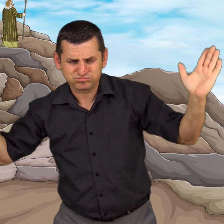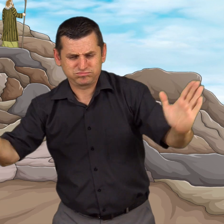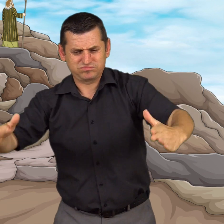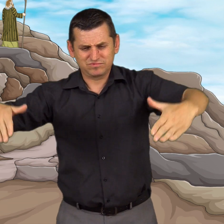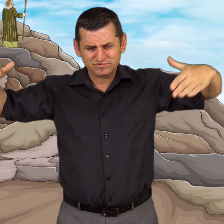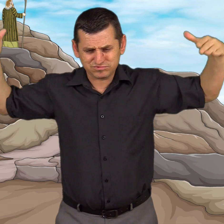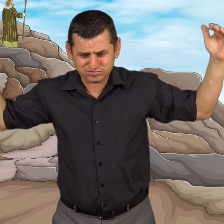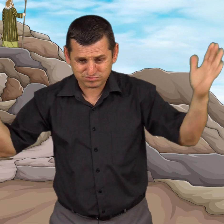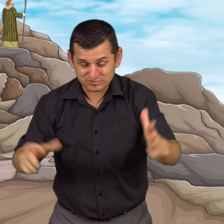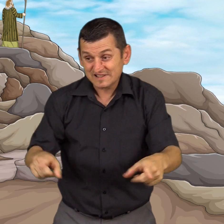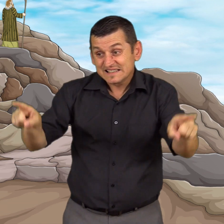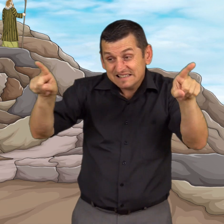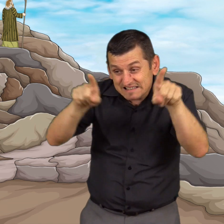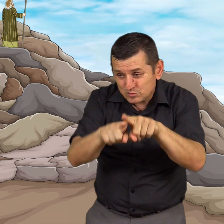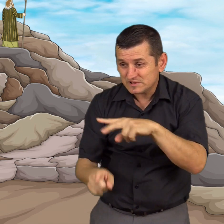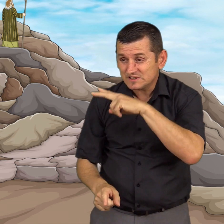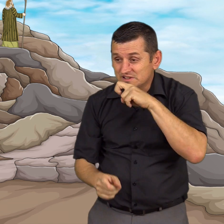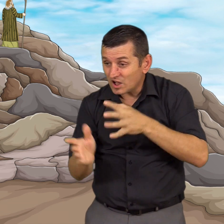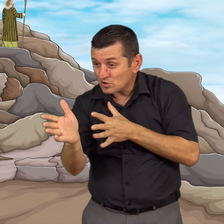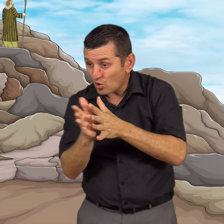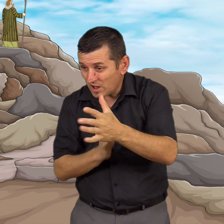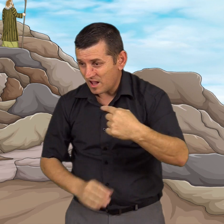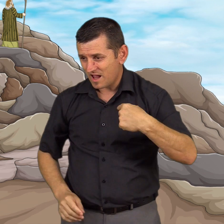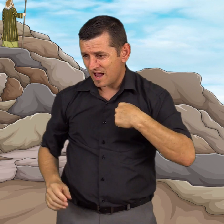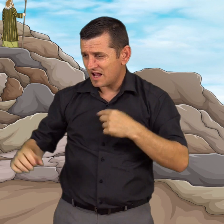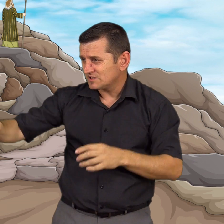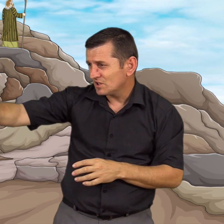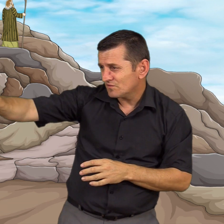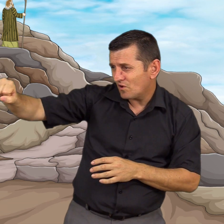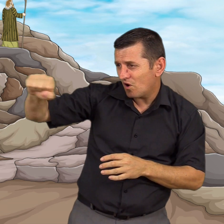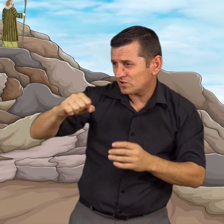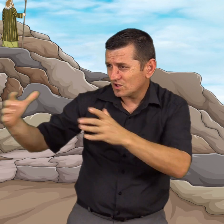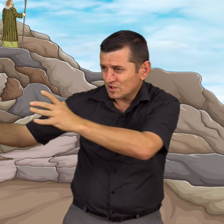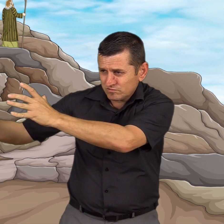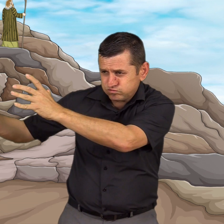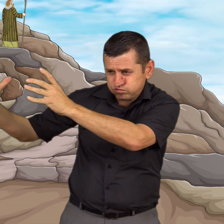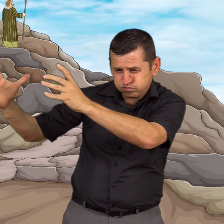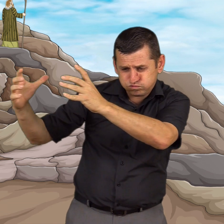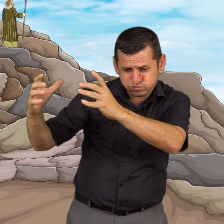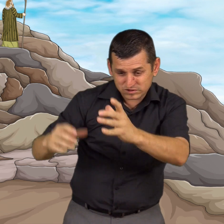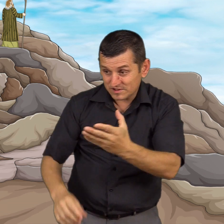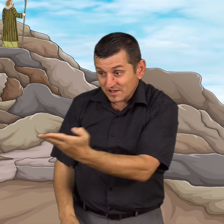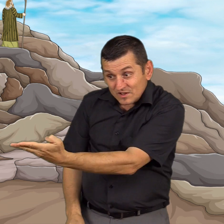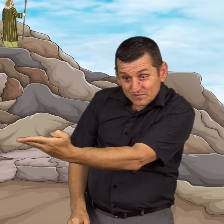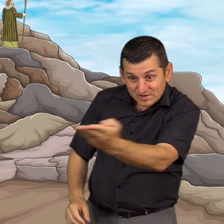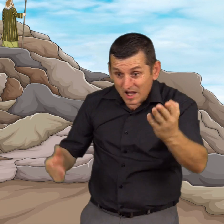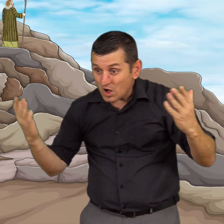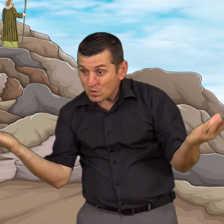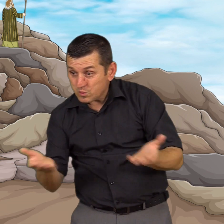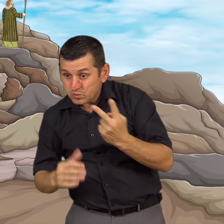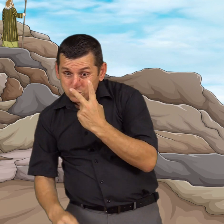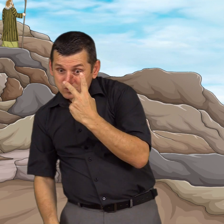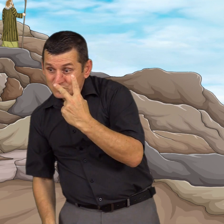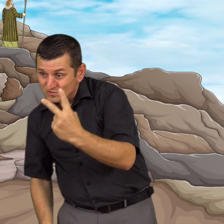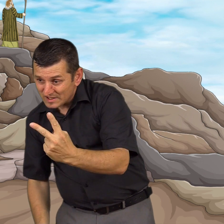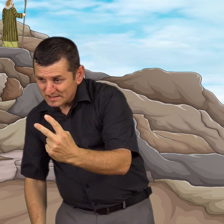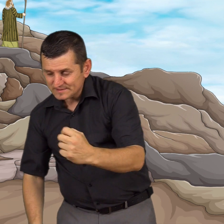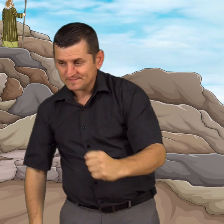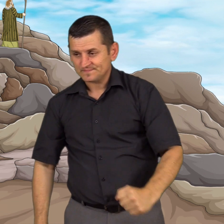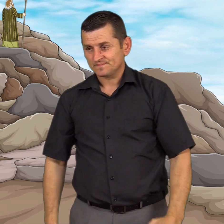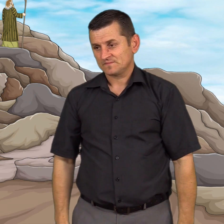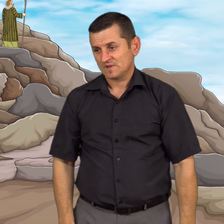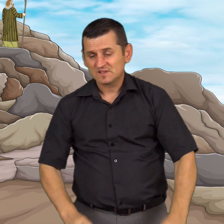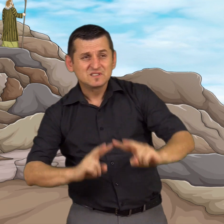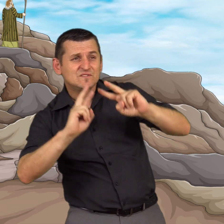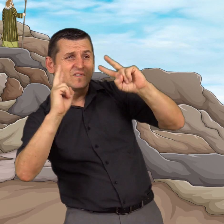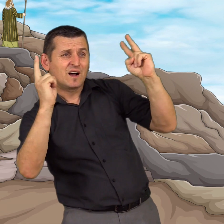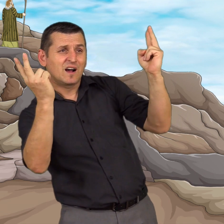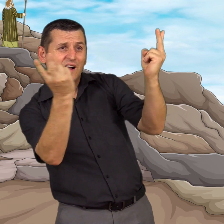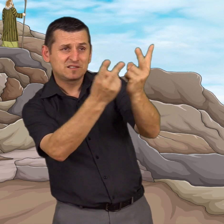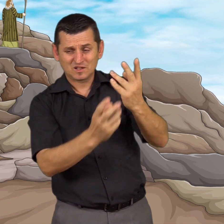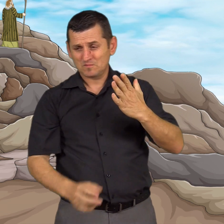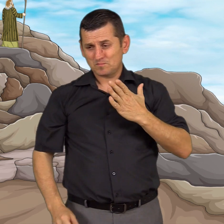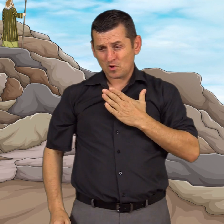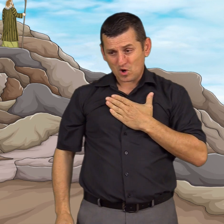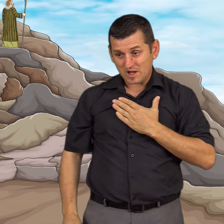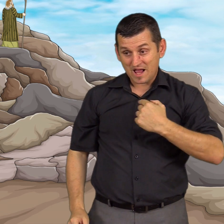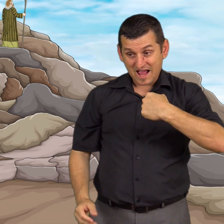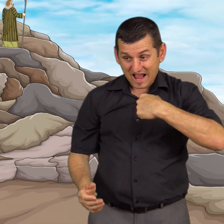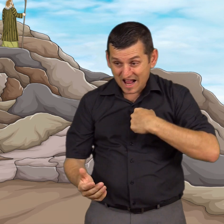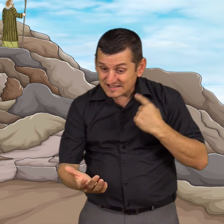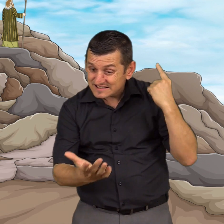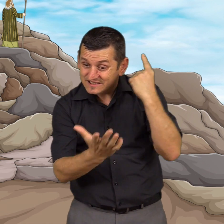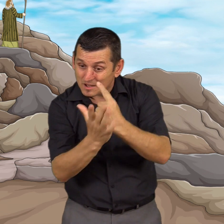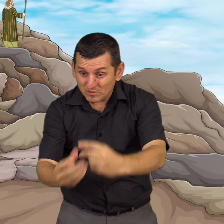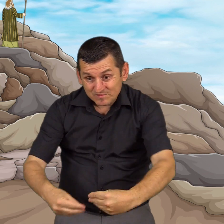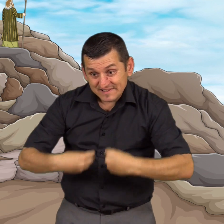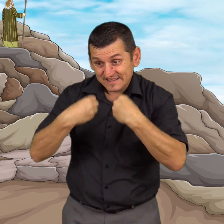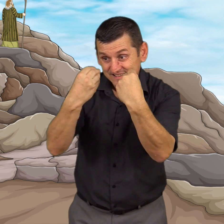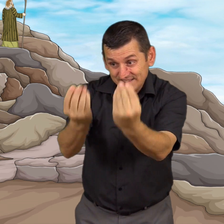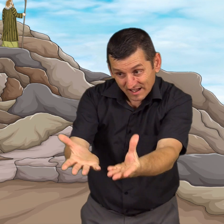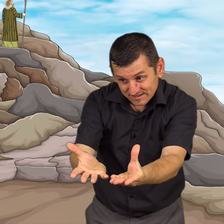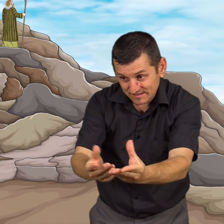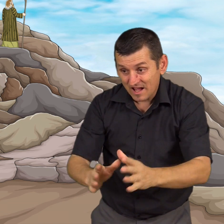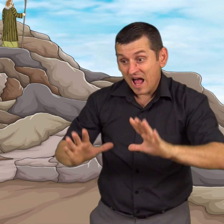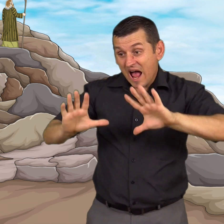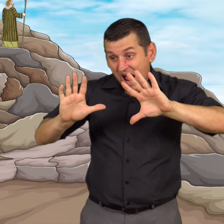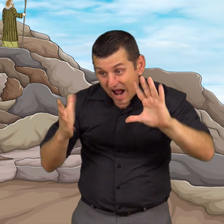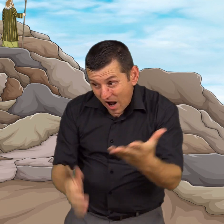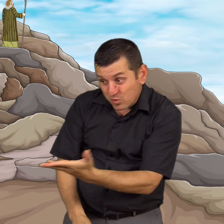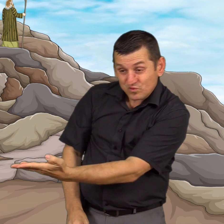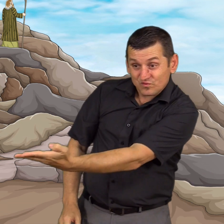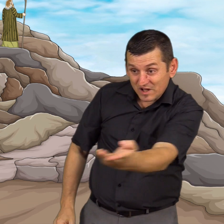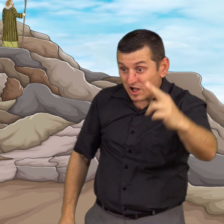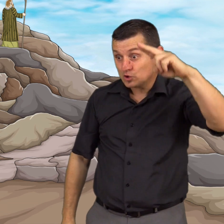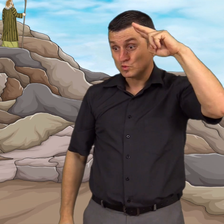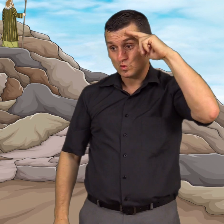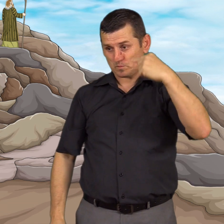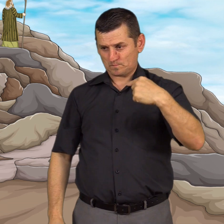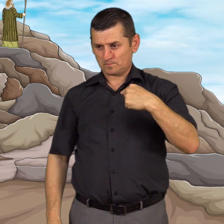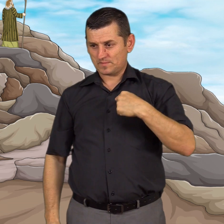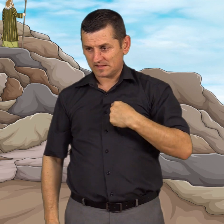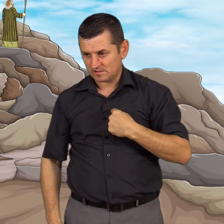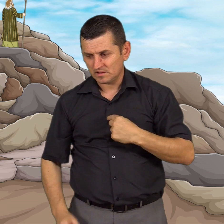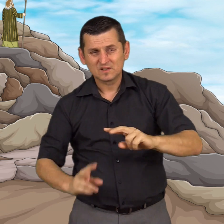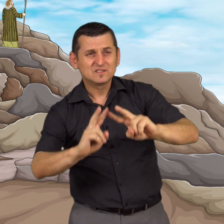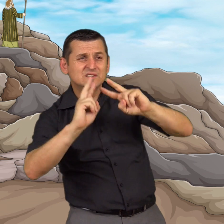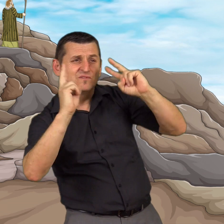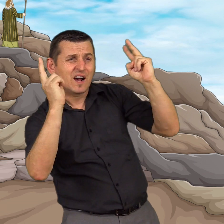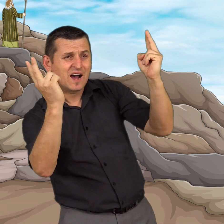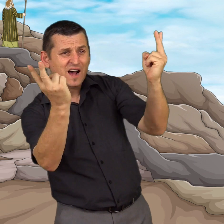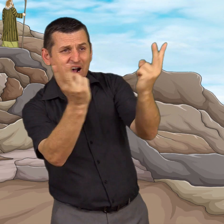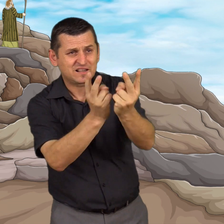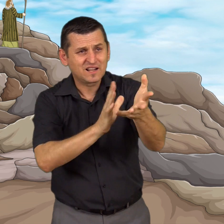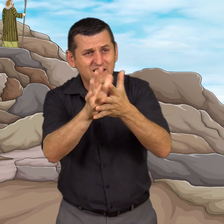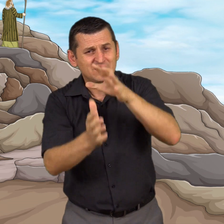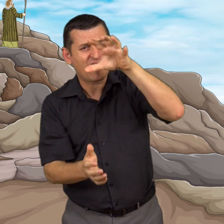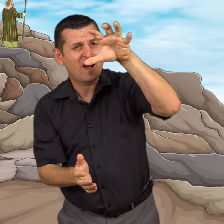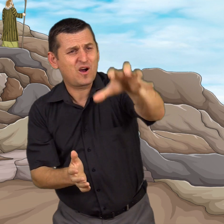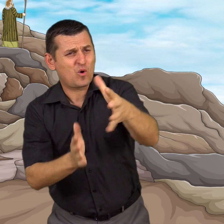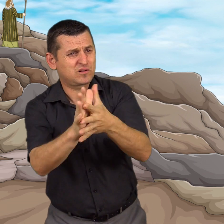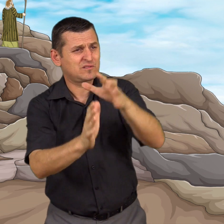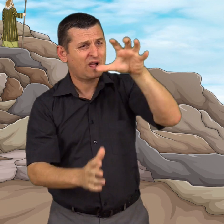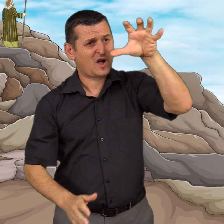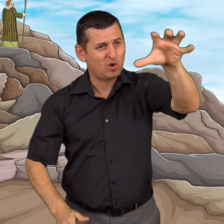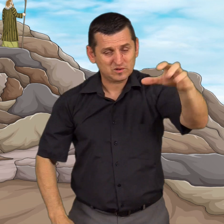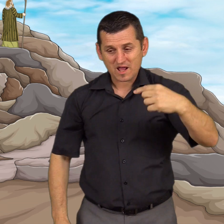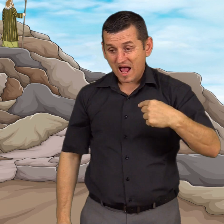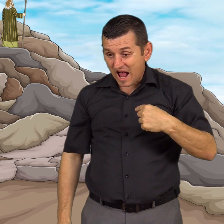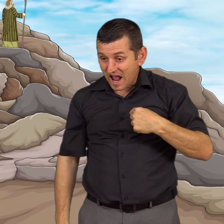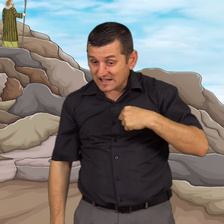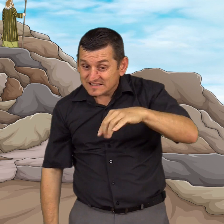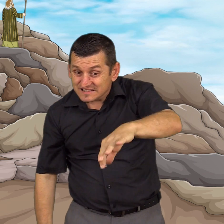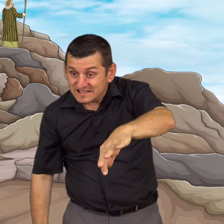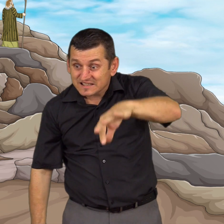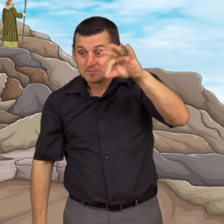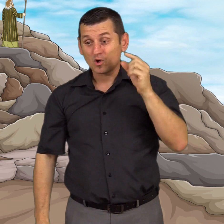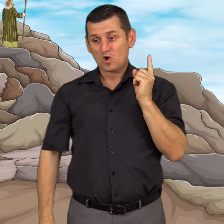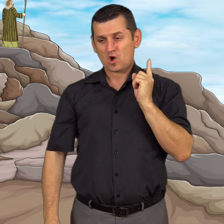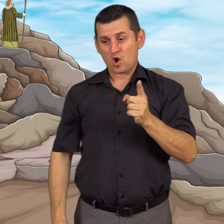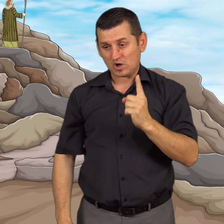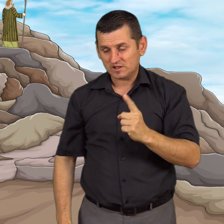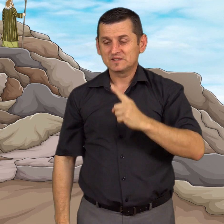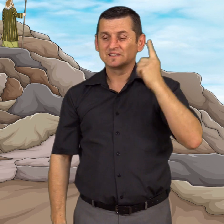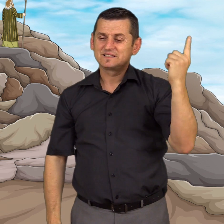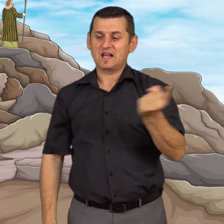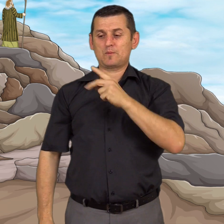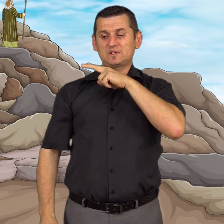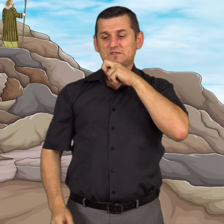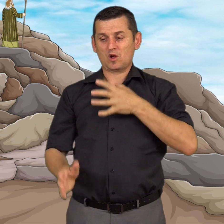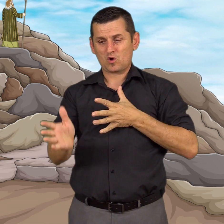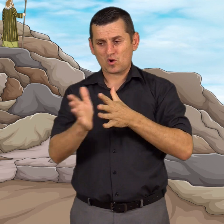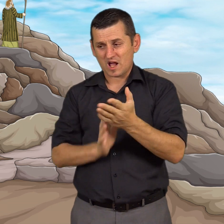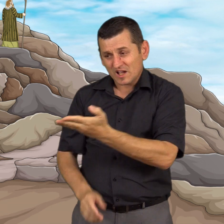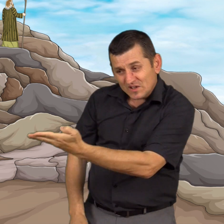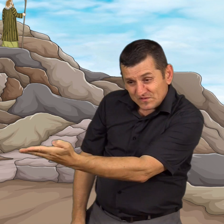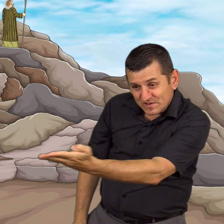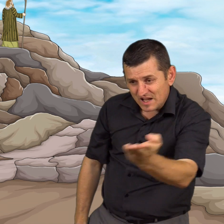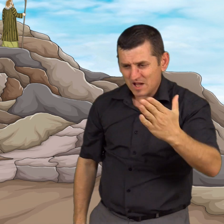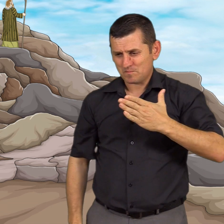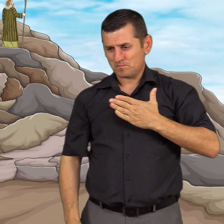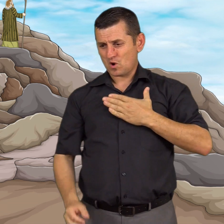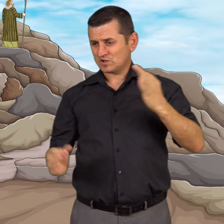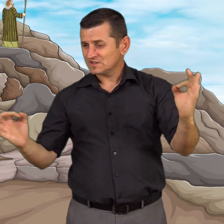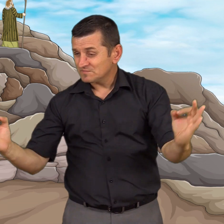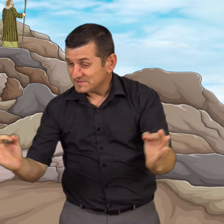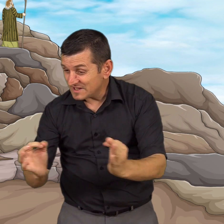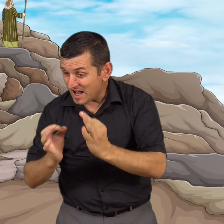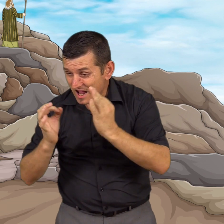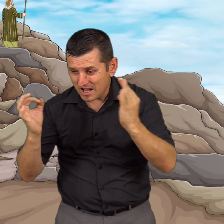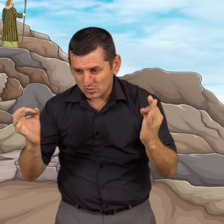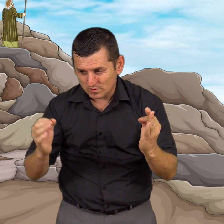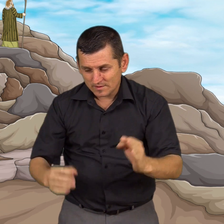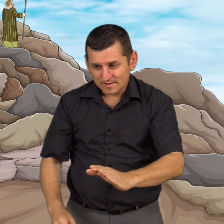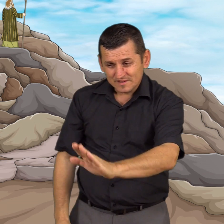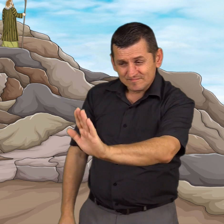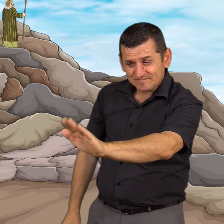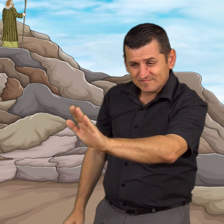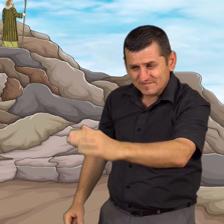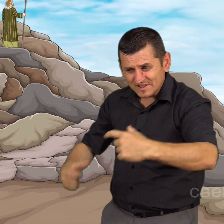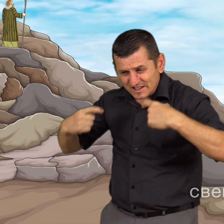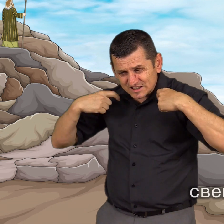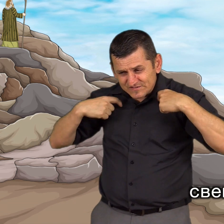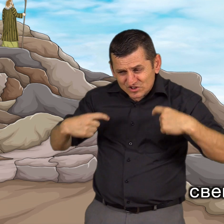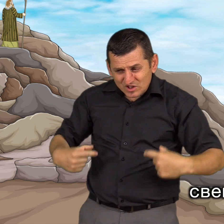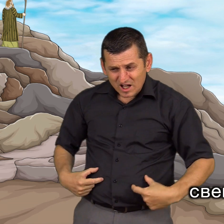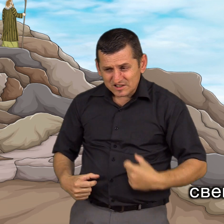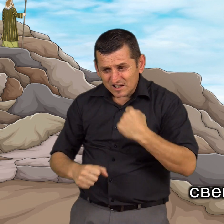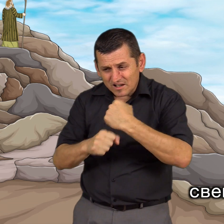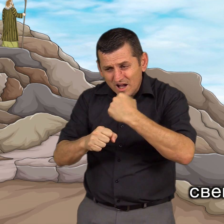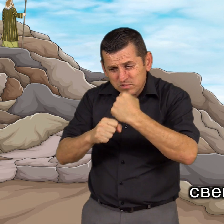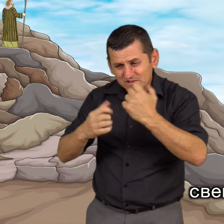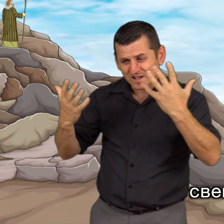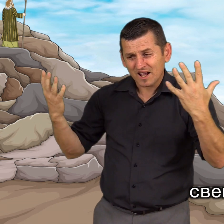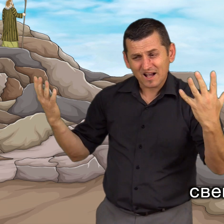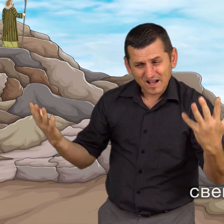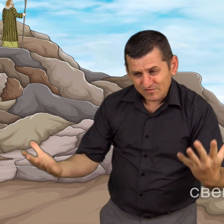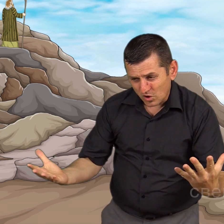Now if you will indeed obey My voice and keep My covenant, you will be My treasured possession out of all the nations—for the whole earth is Mine.